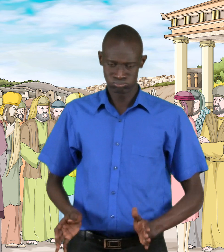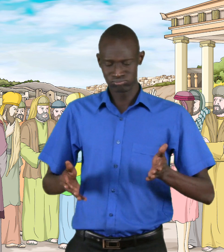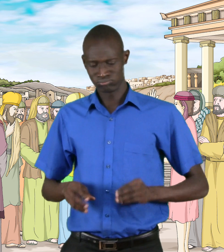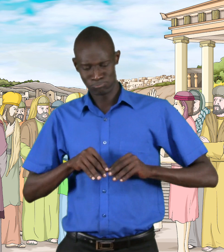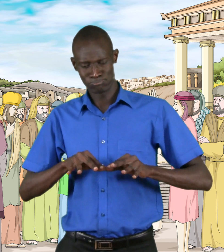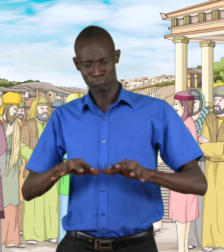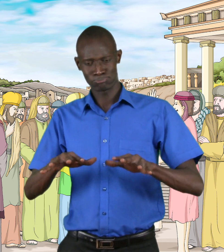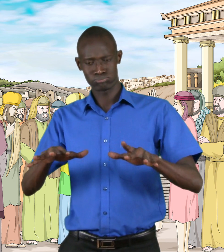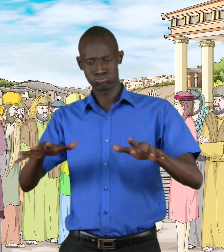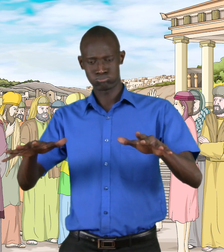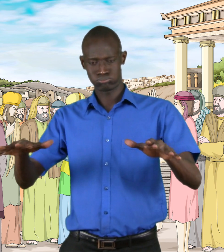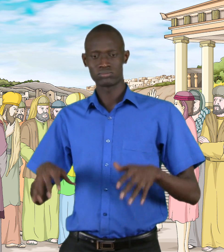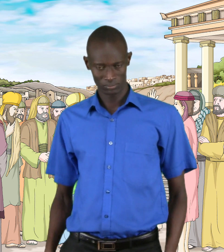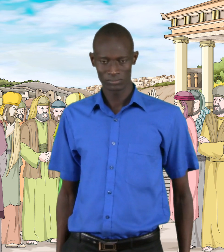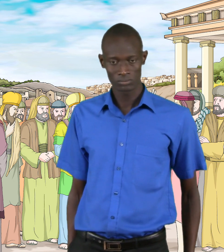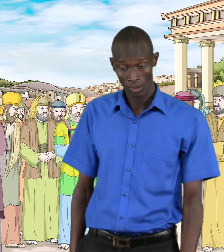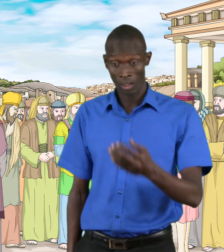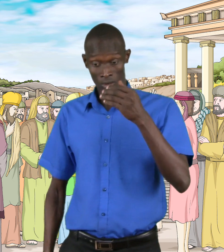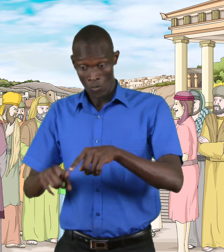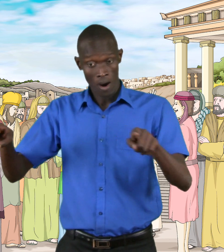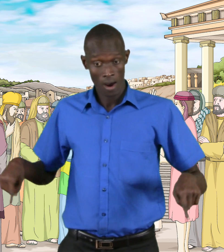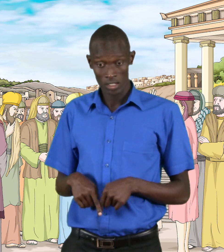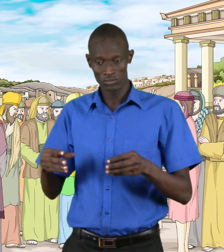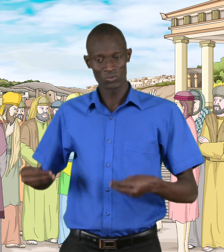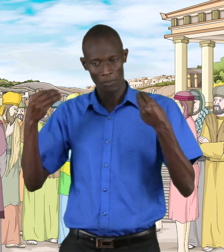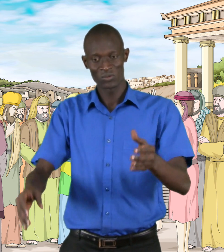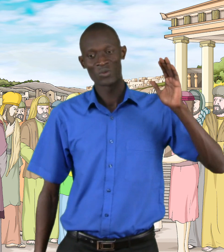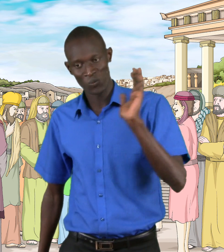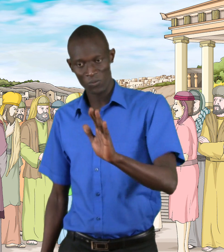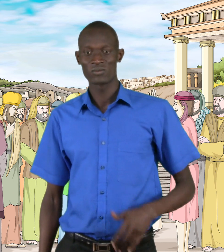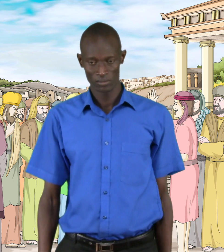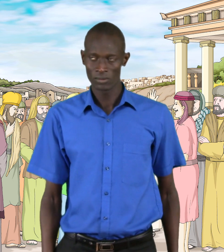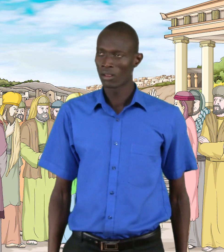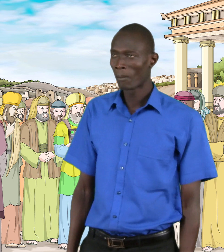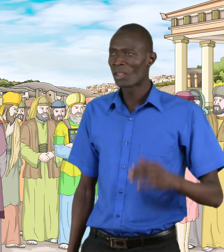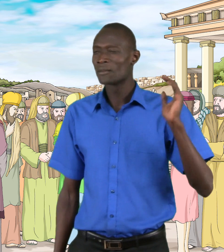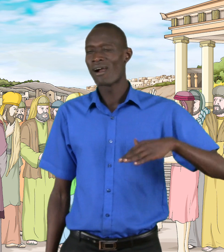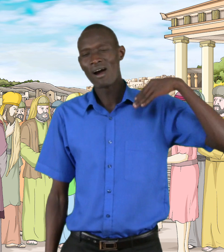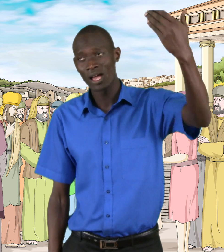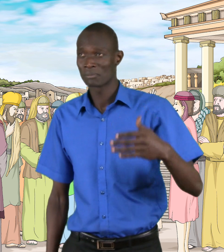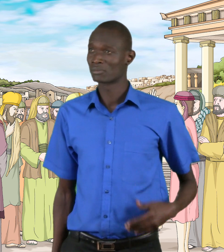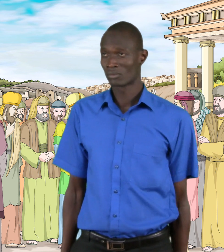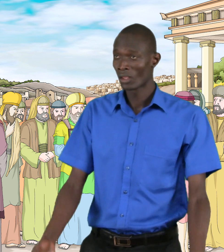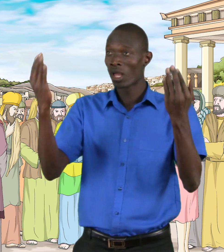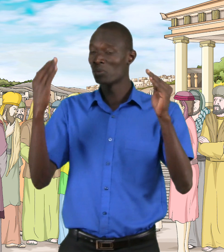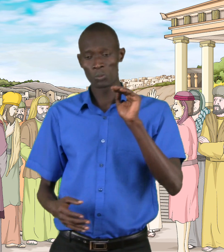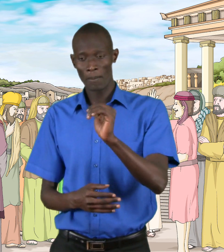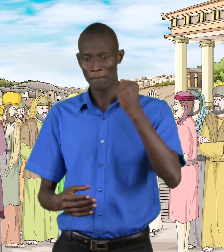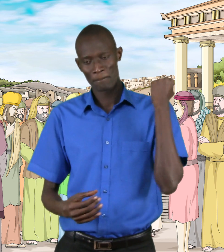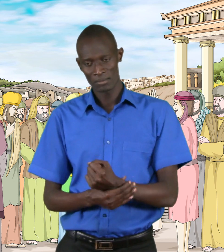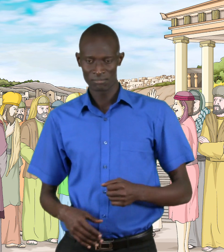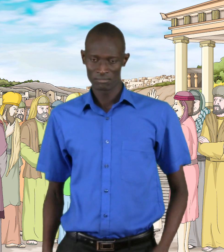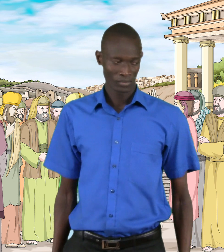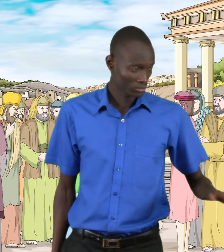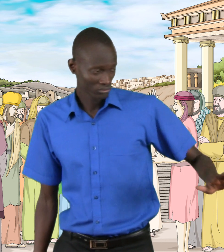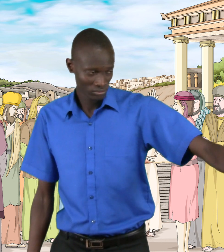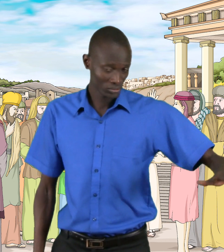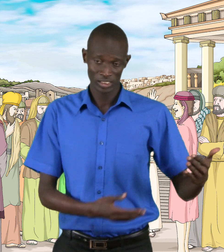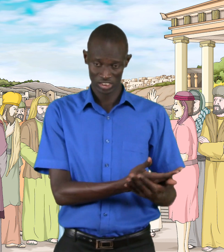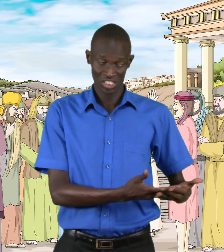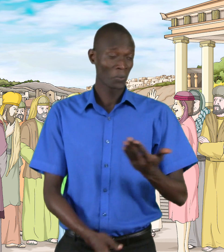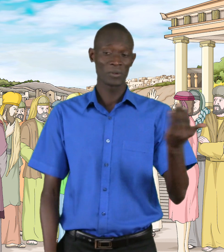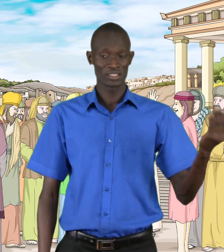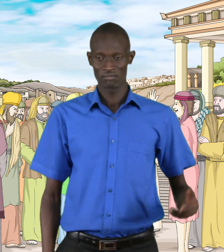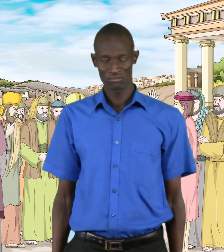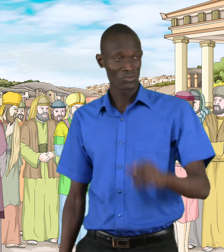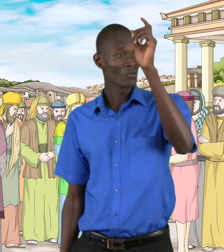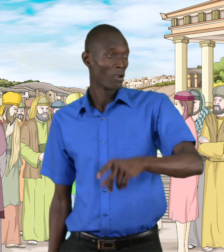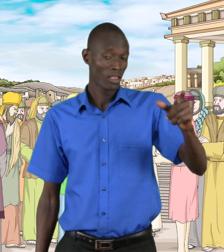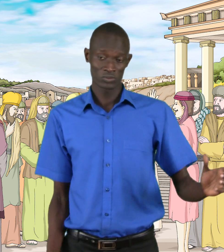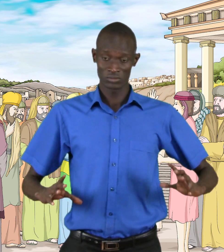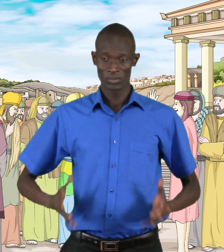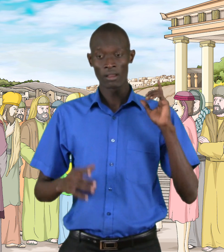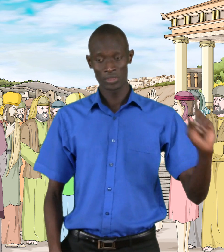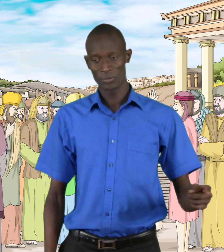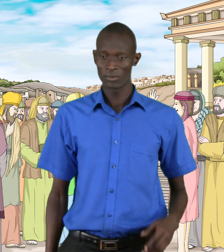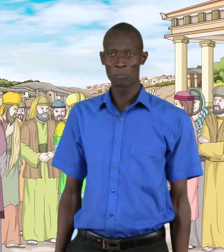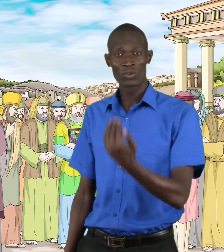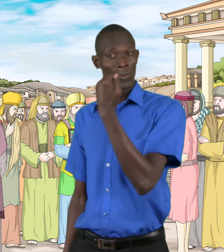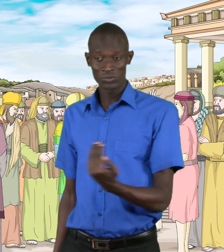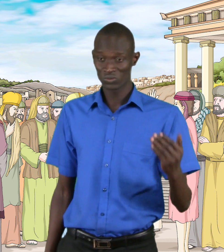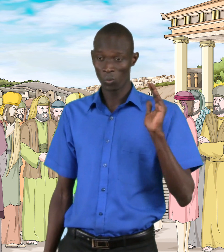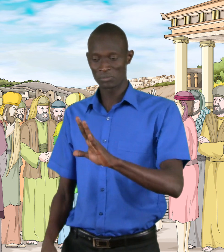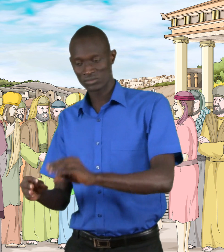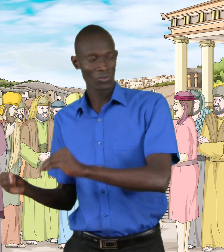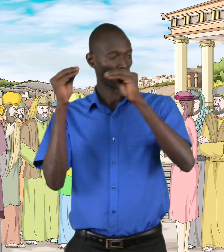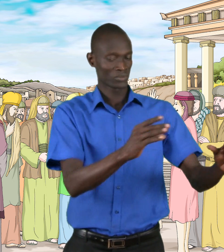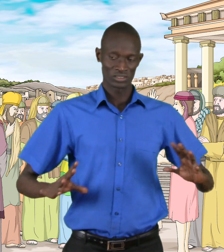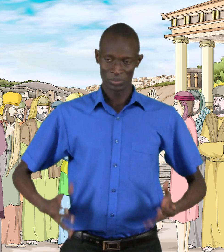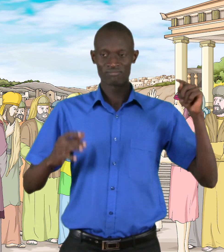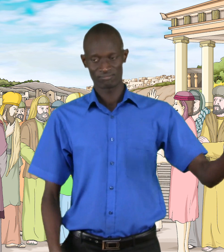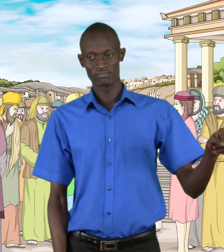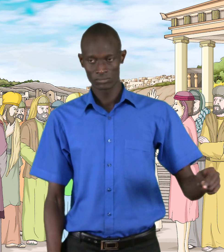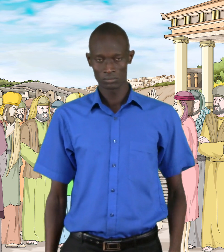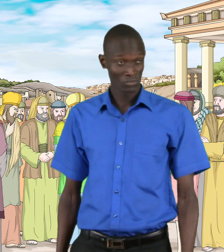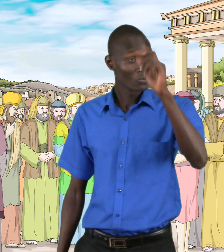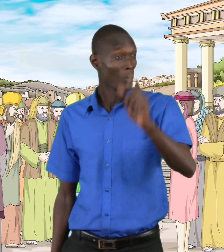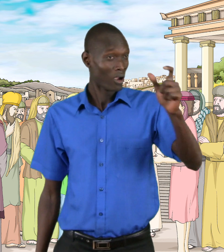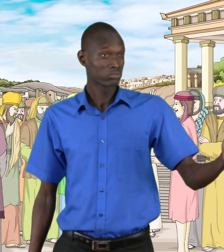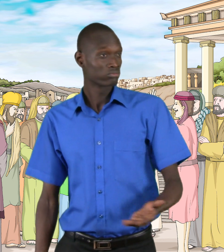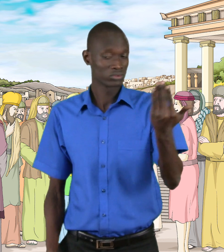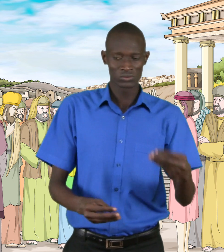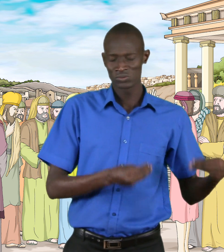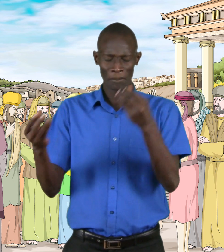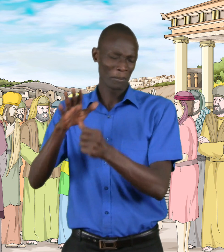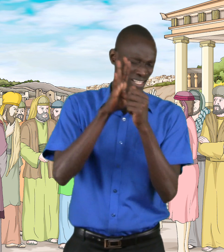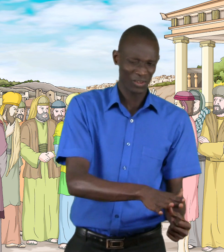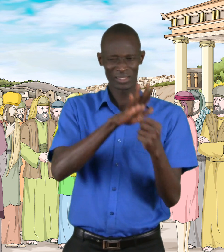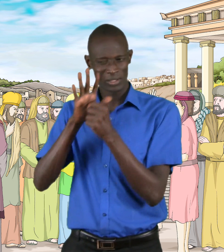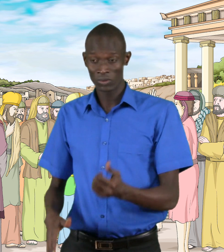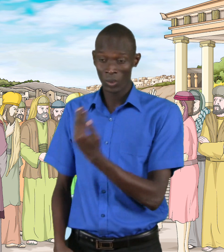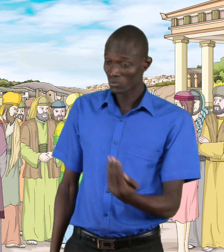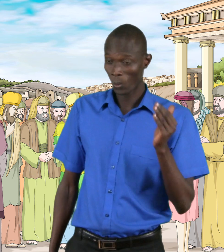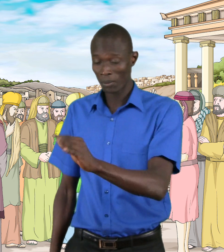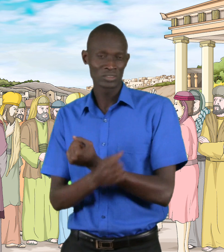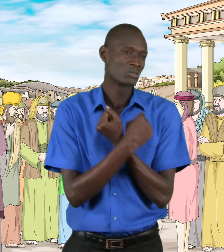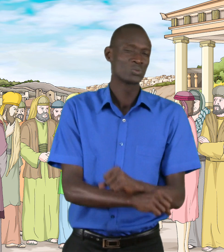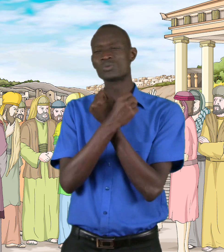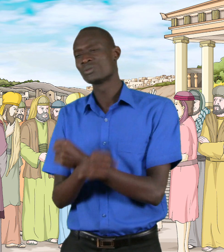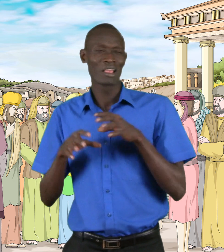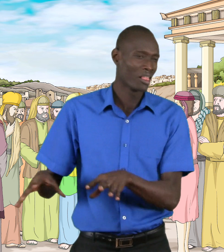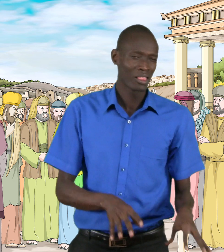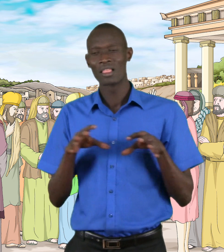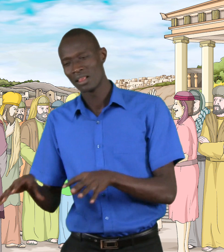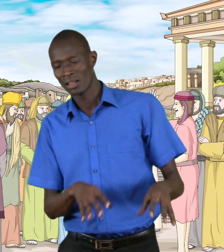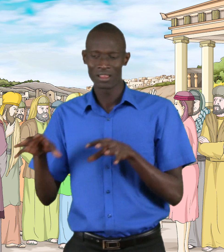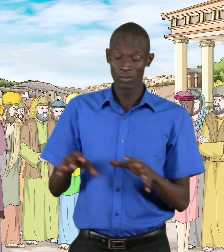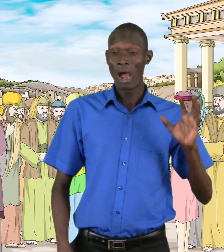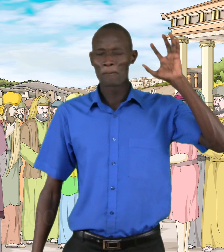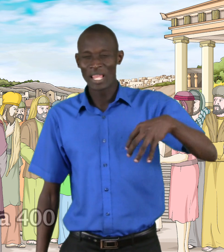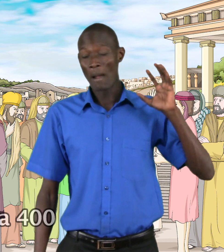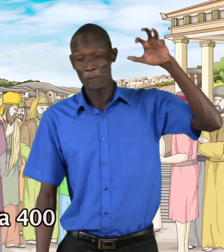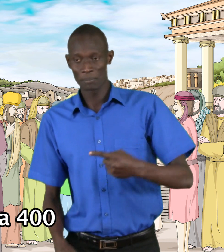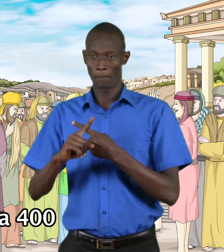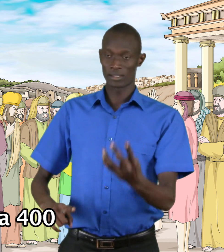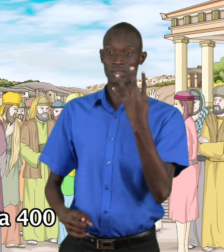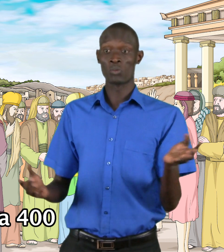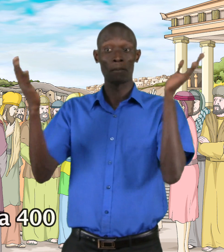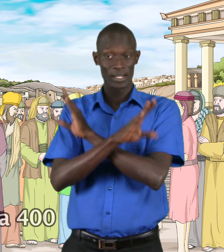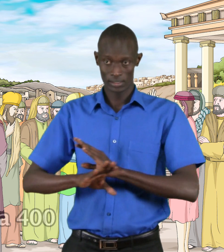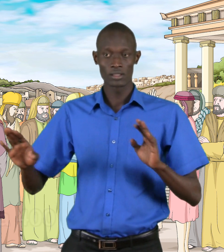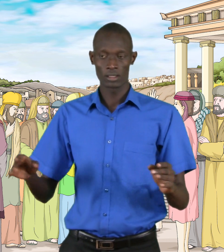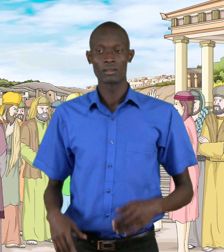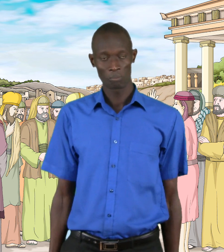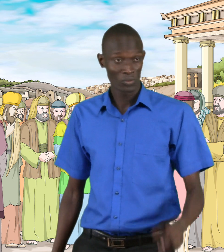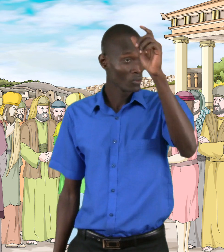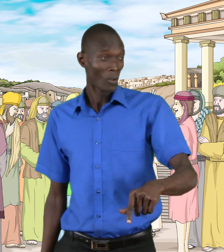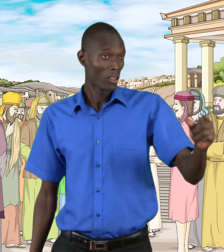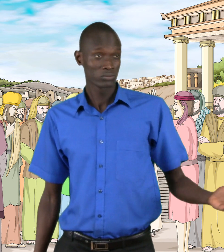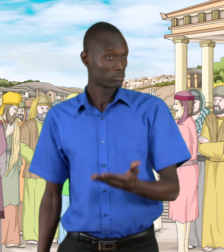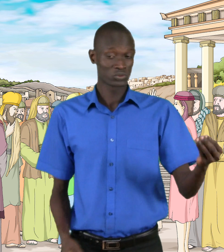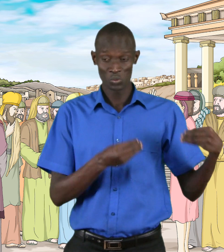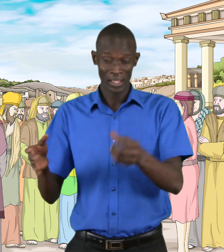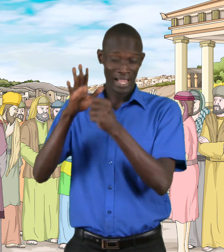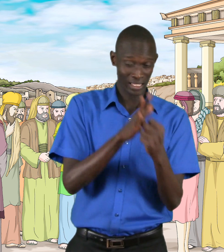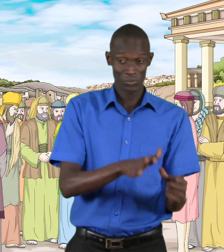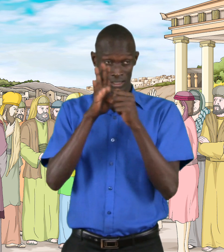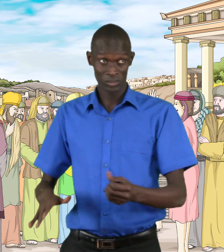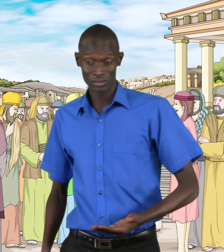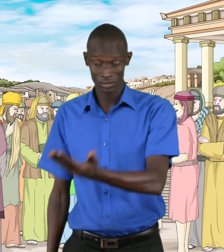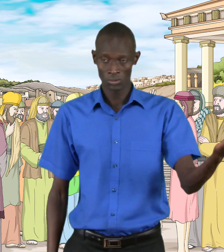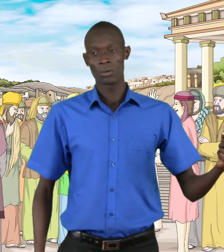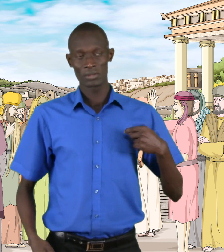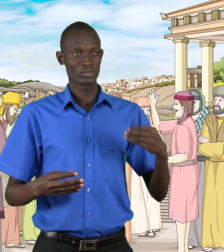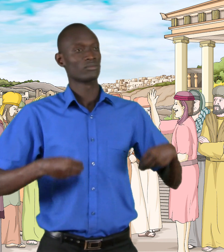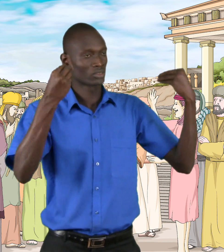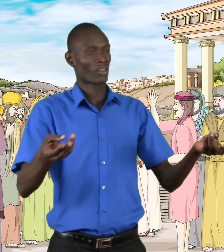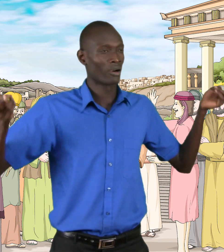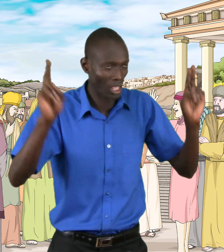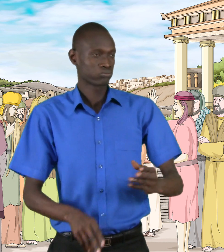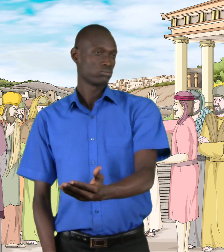God told him that his descendants would be foreigners in a strange land, and that they would be enslaved and mistreated four hundred years.